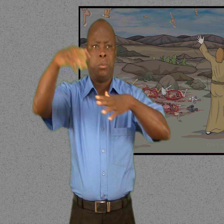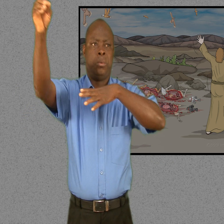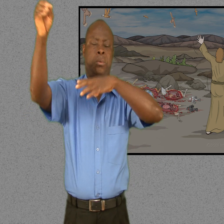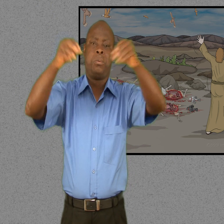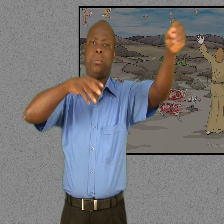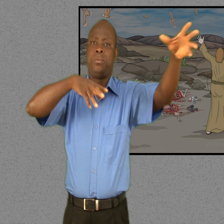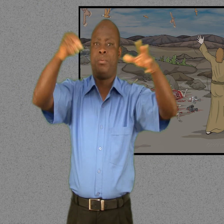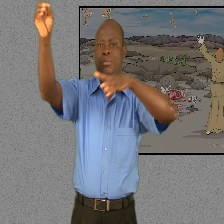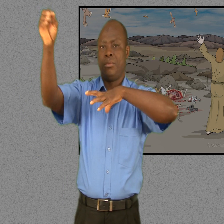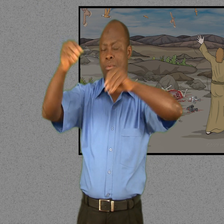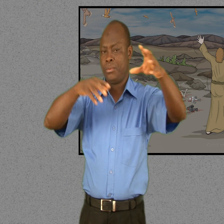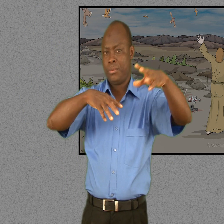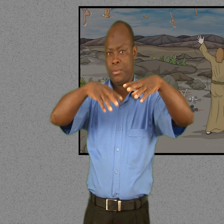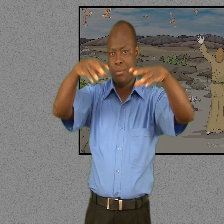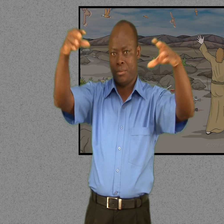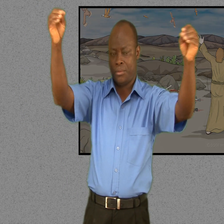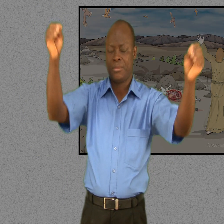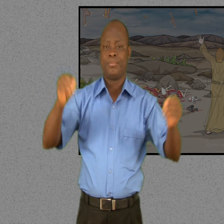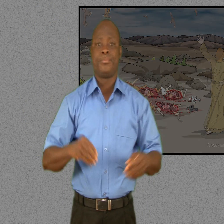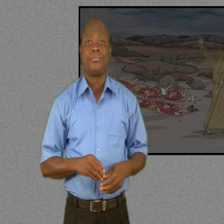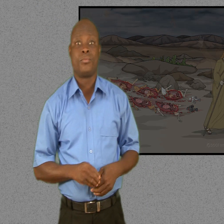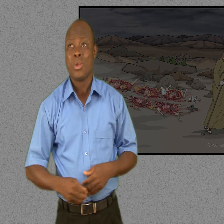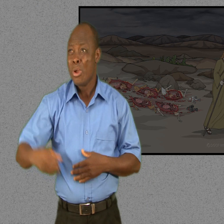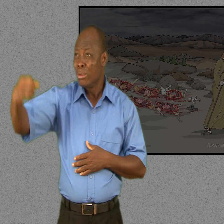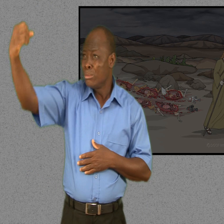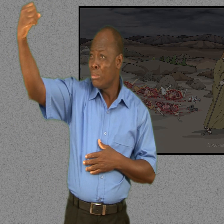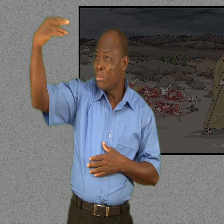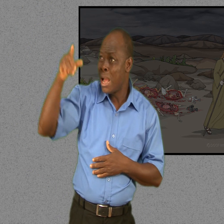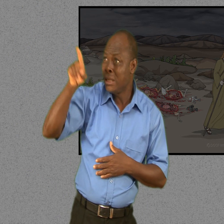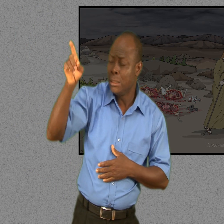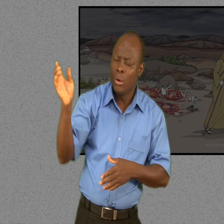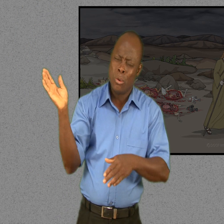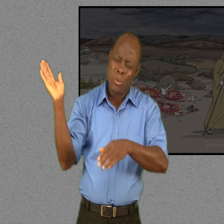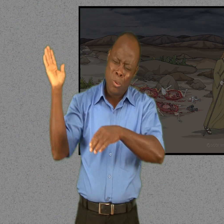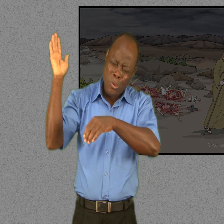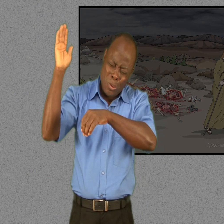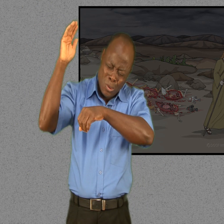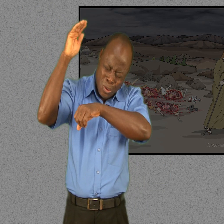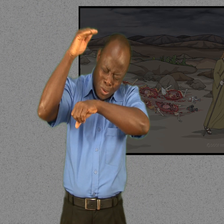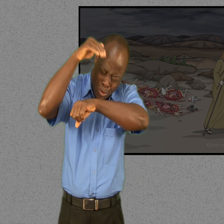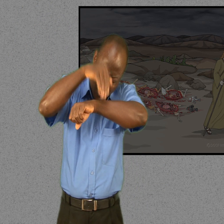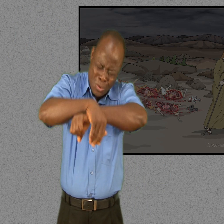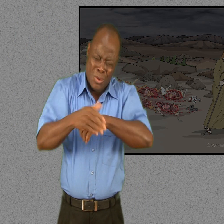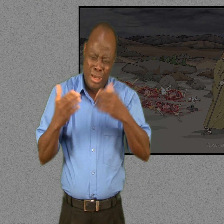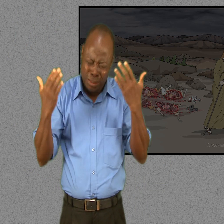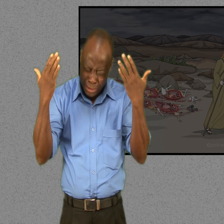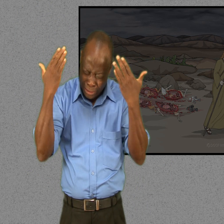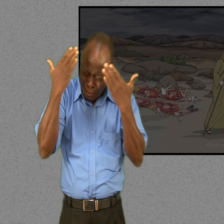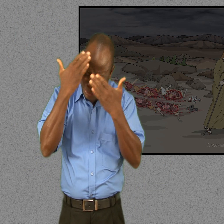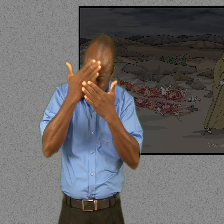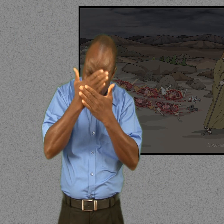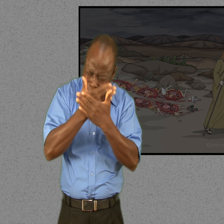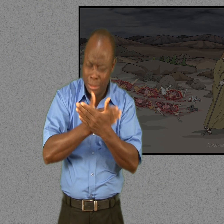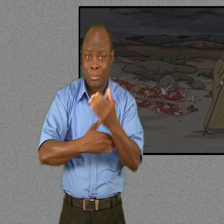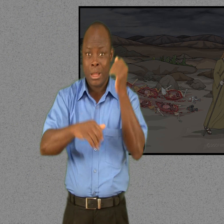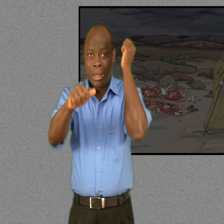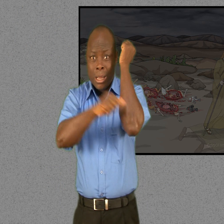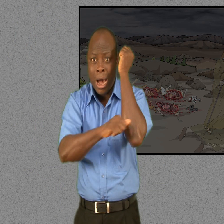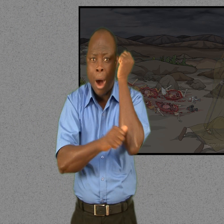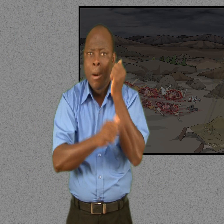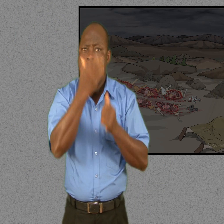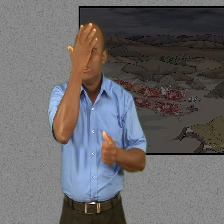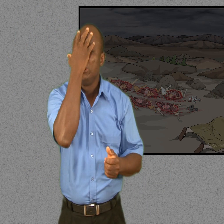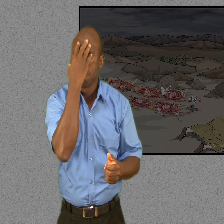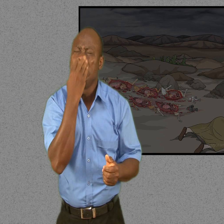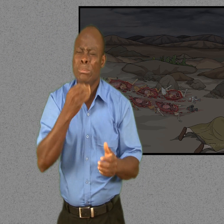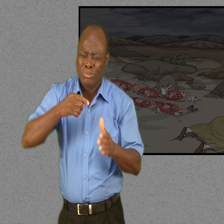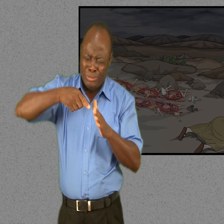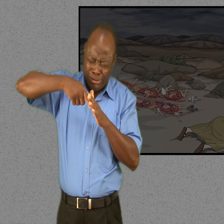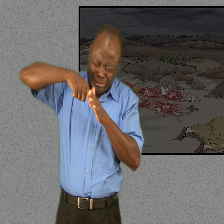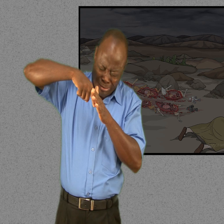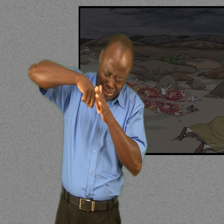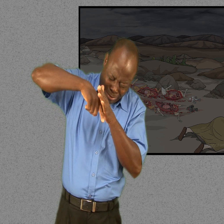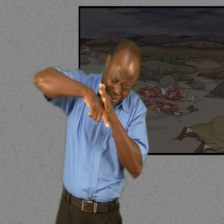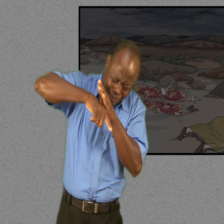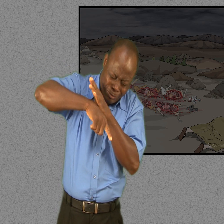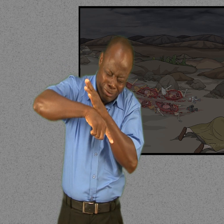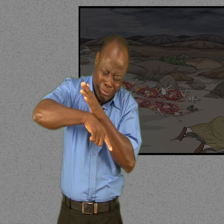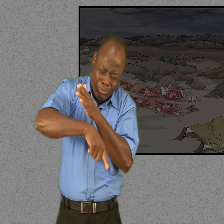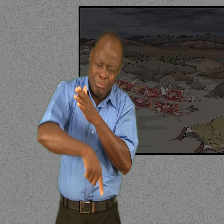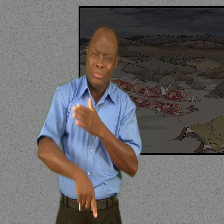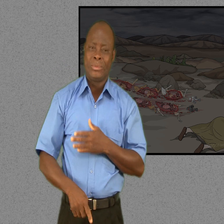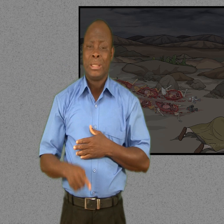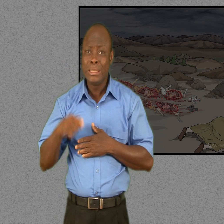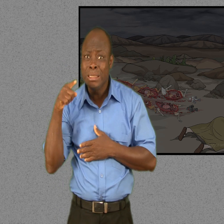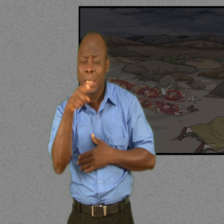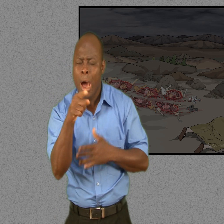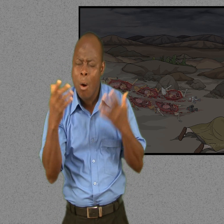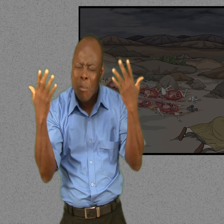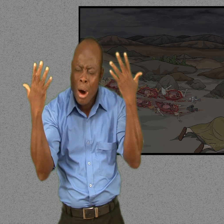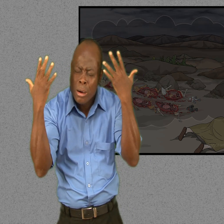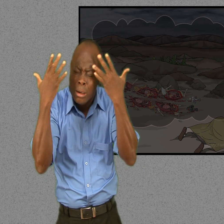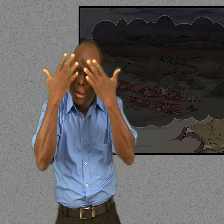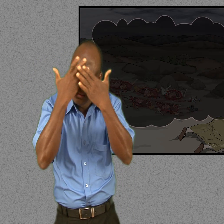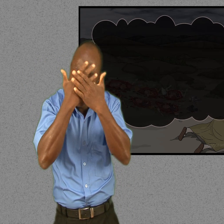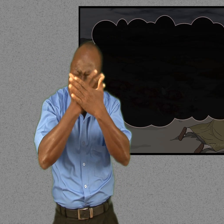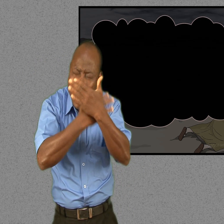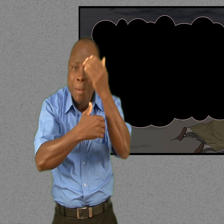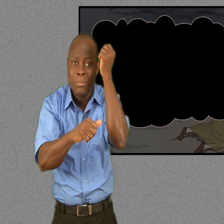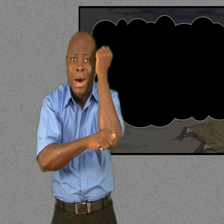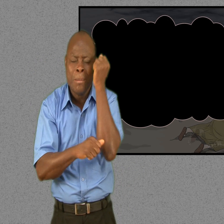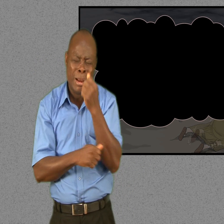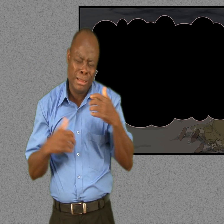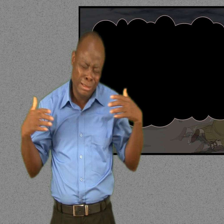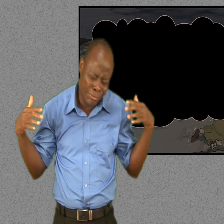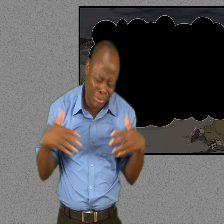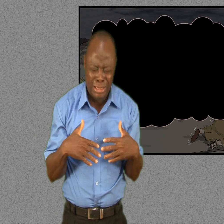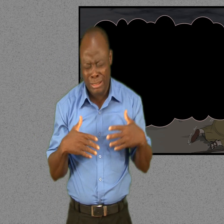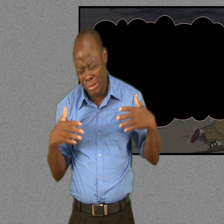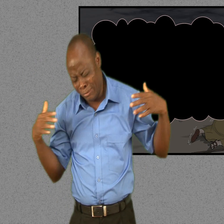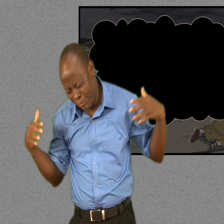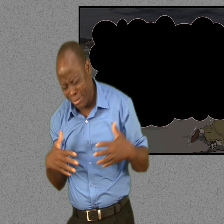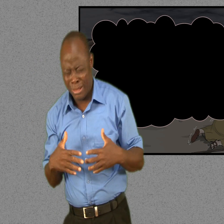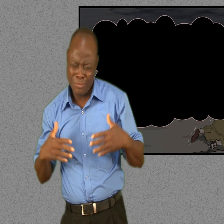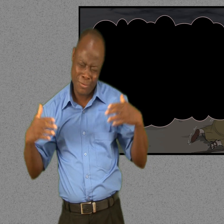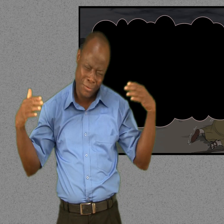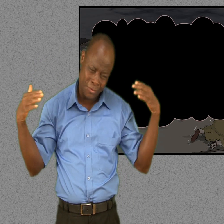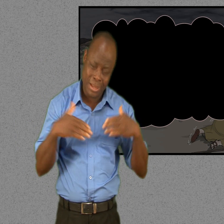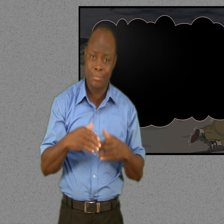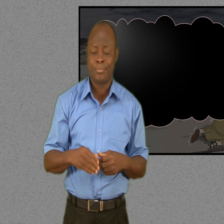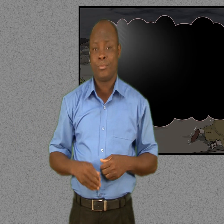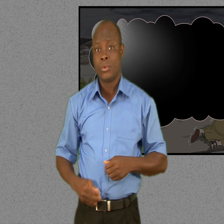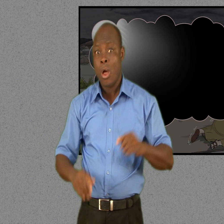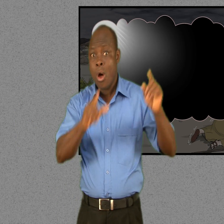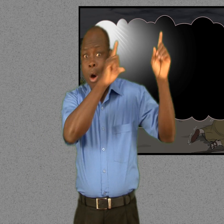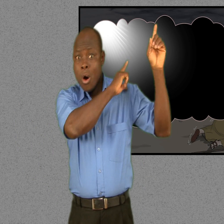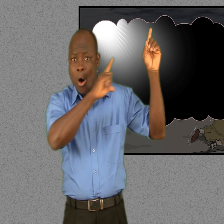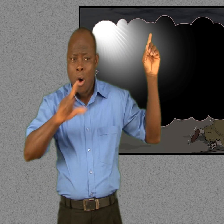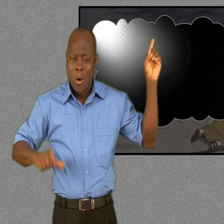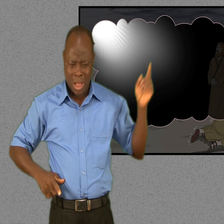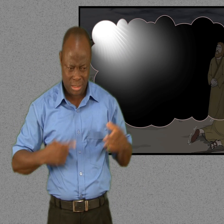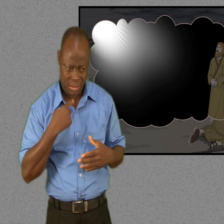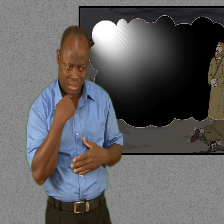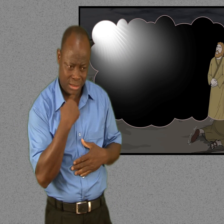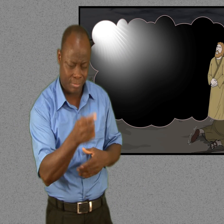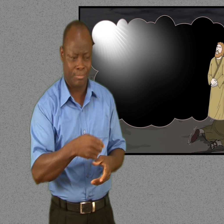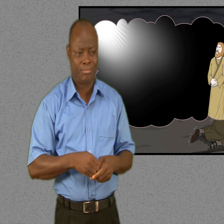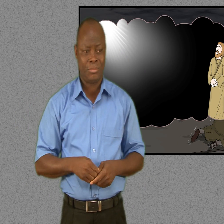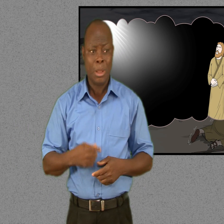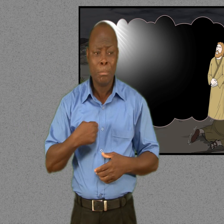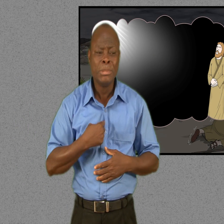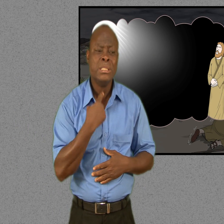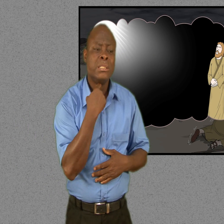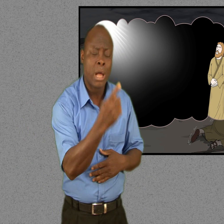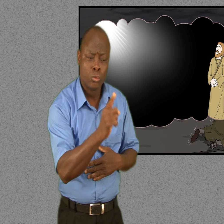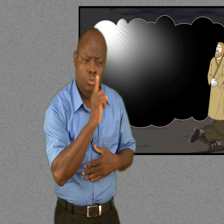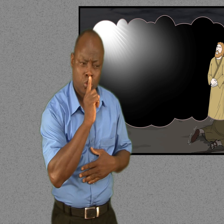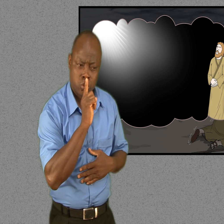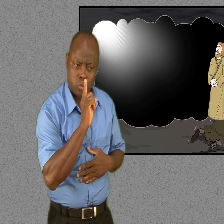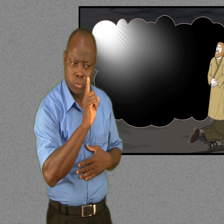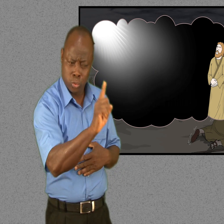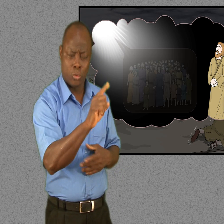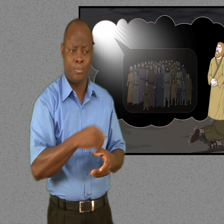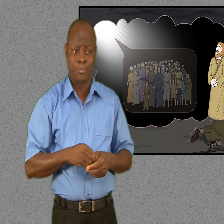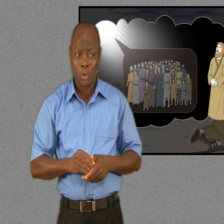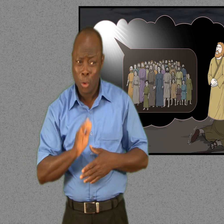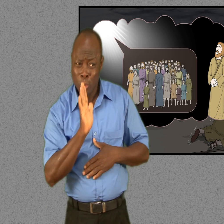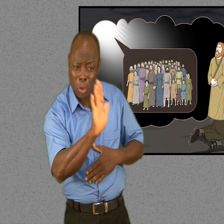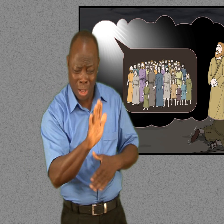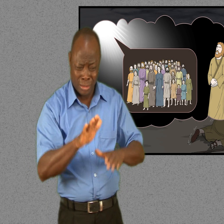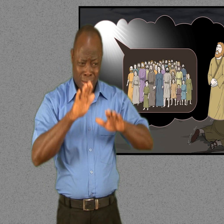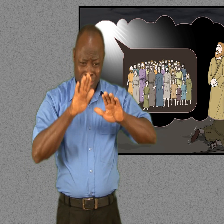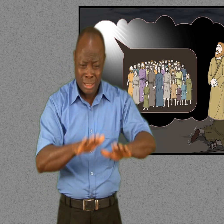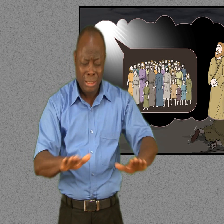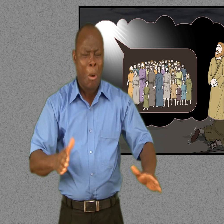As the sun was setting, Abram fell into a deep sleep, and suddenly great terror and darkness overwhelmed him.